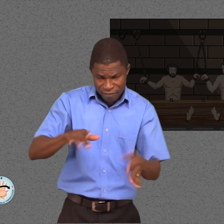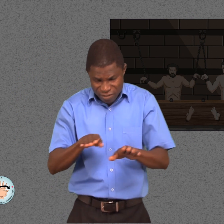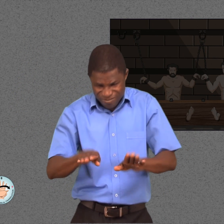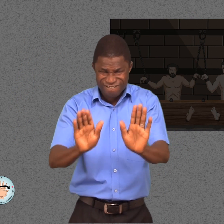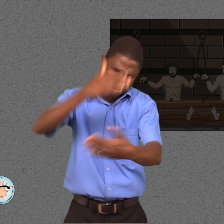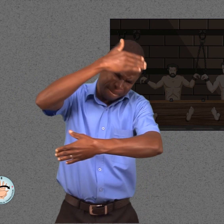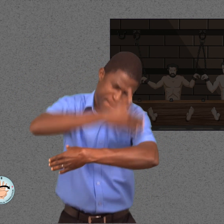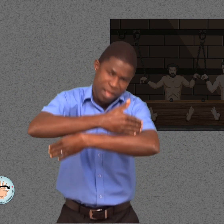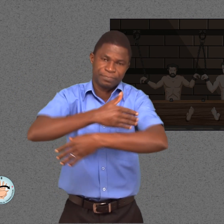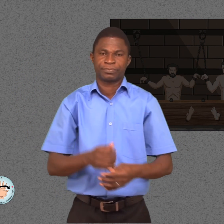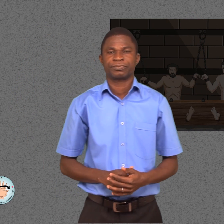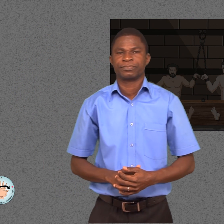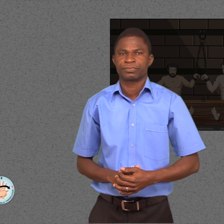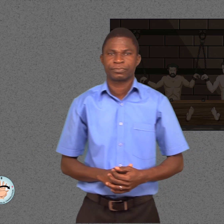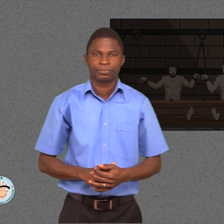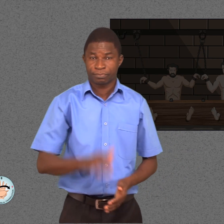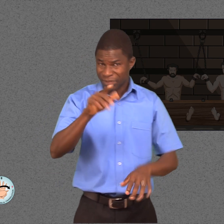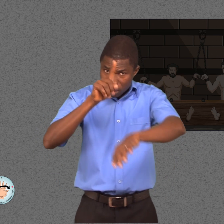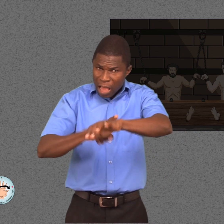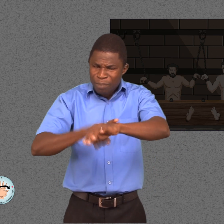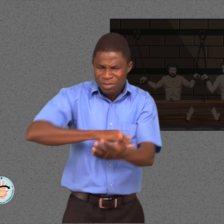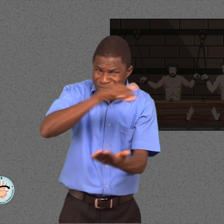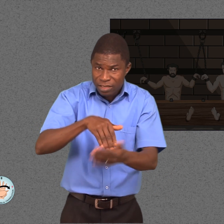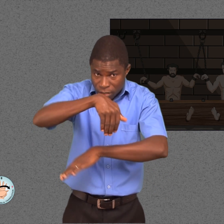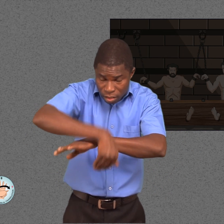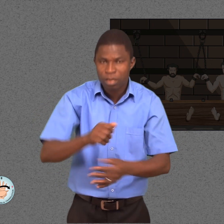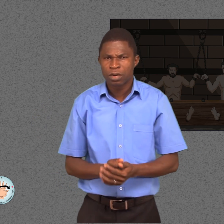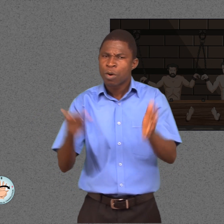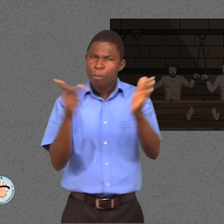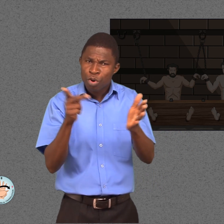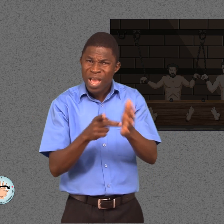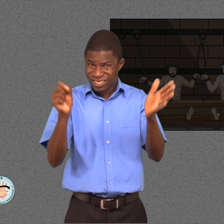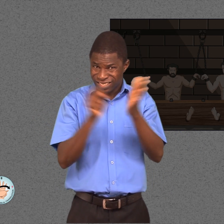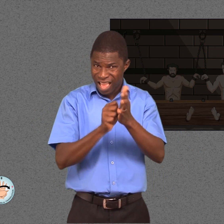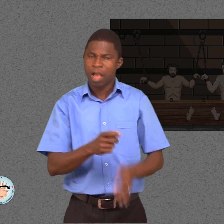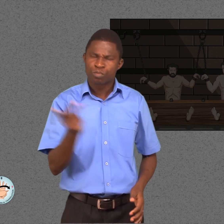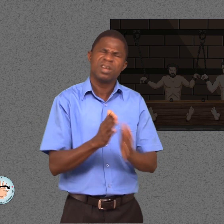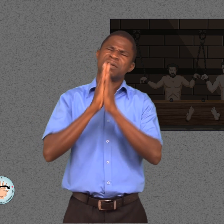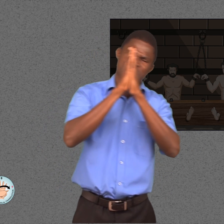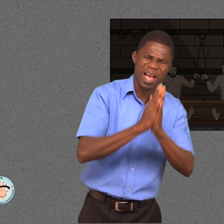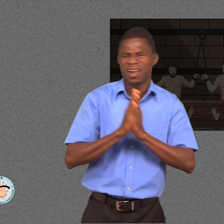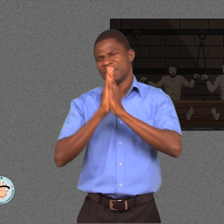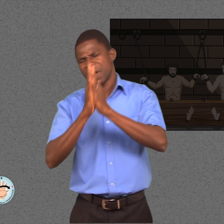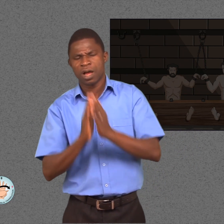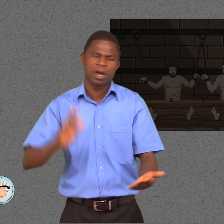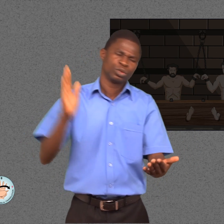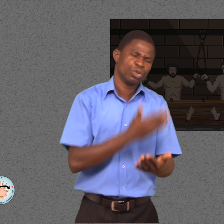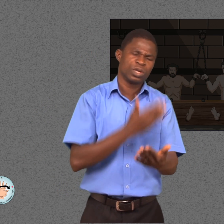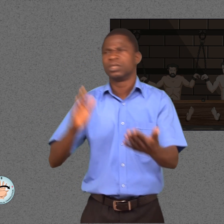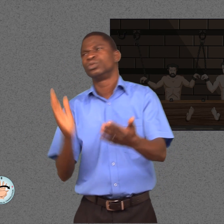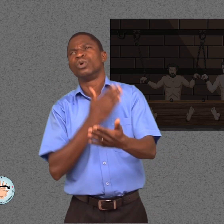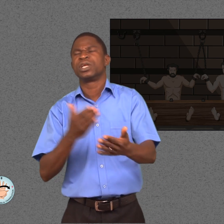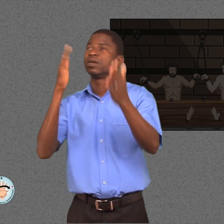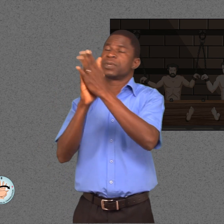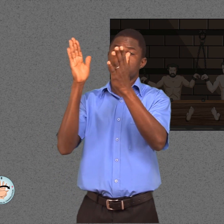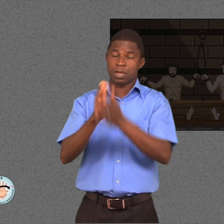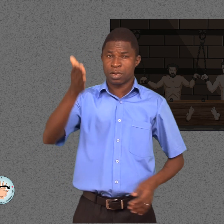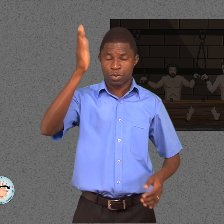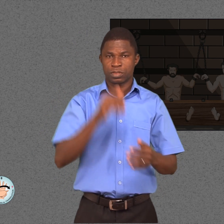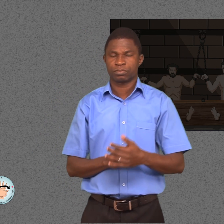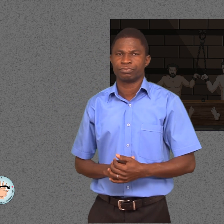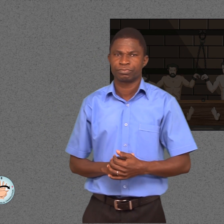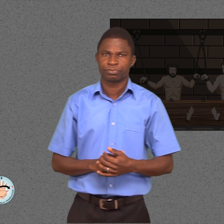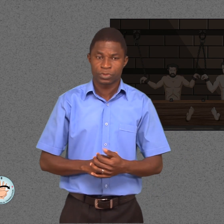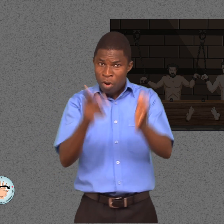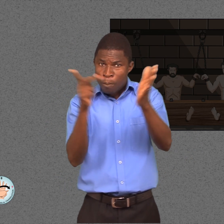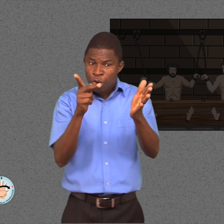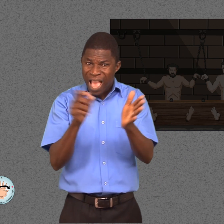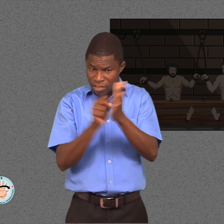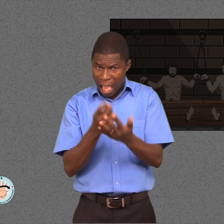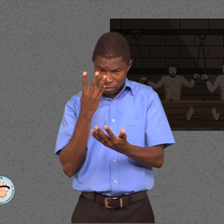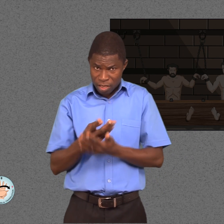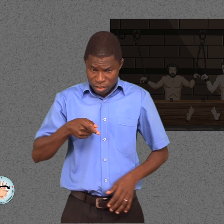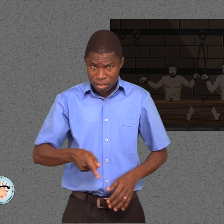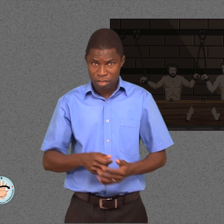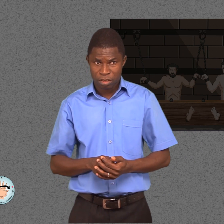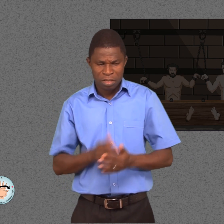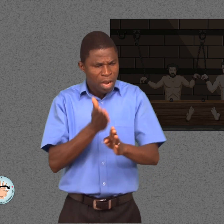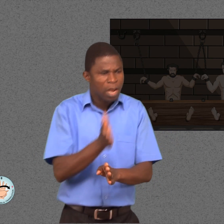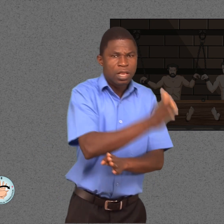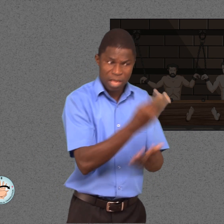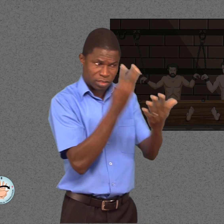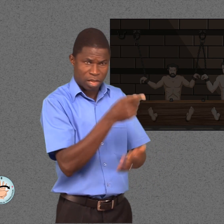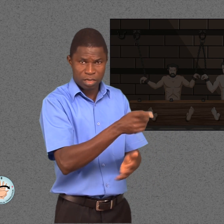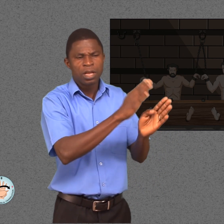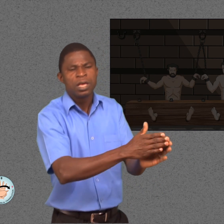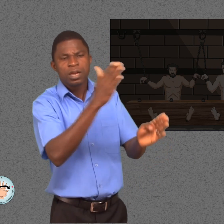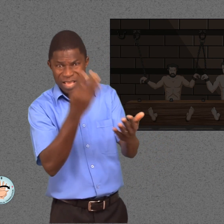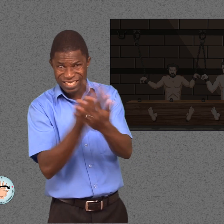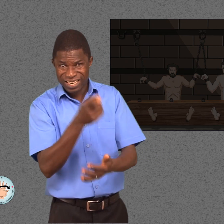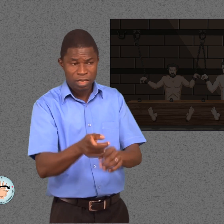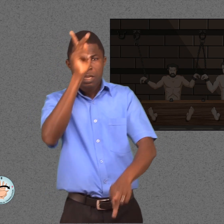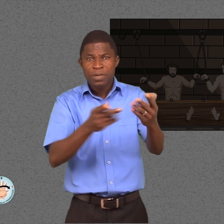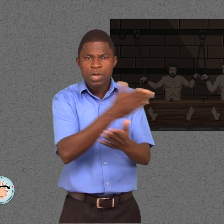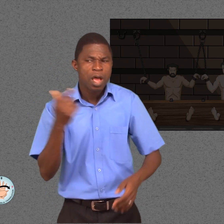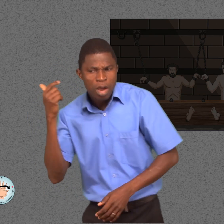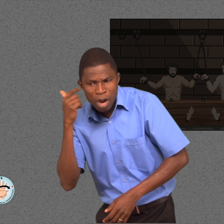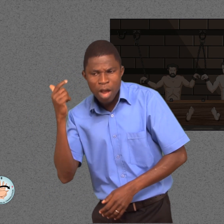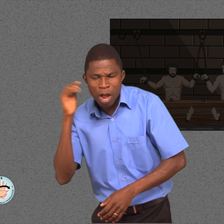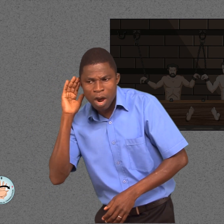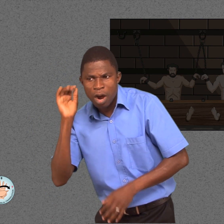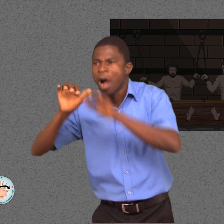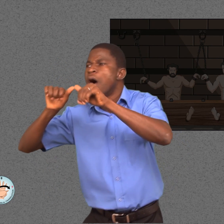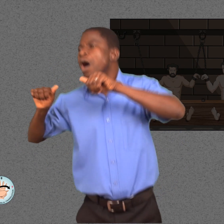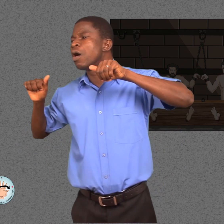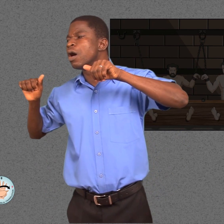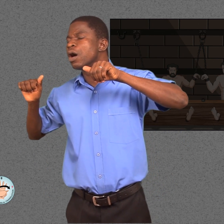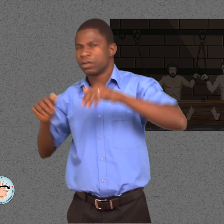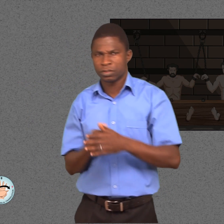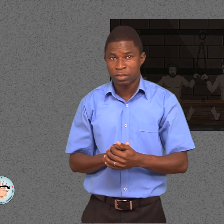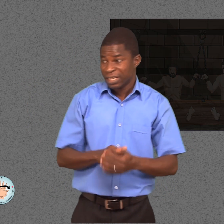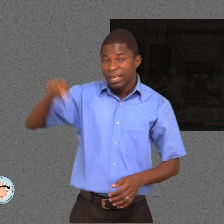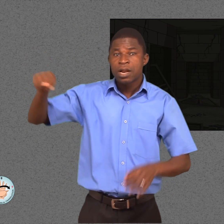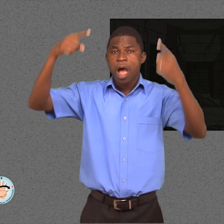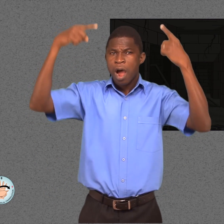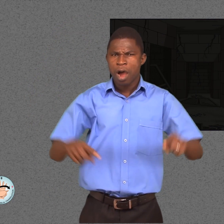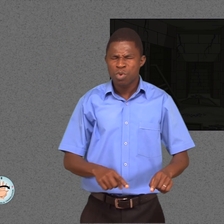About midnight Paul and Silas were praying and singing hymns to God, and the other prisoners were listening to them.